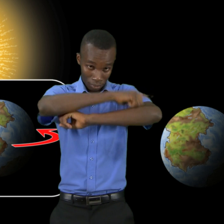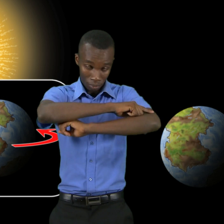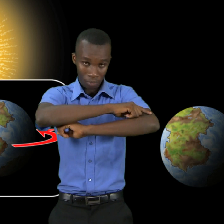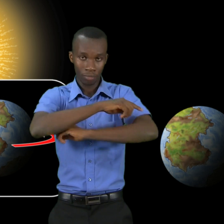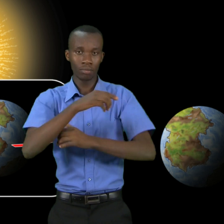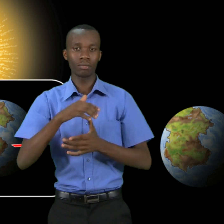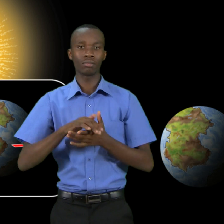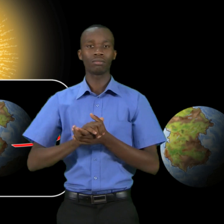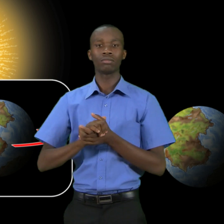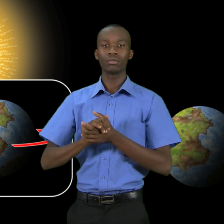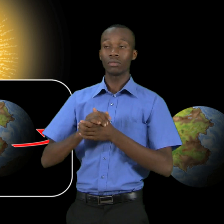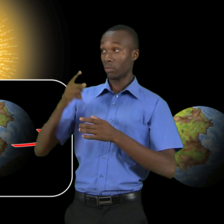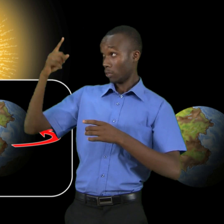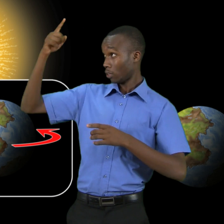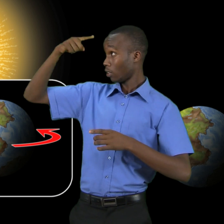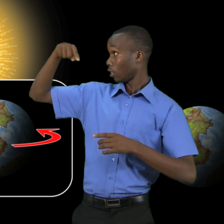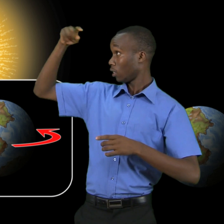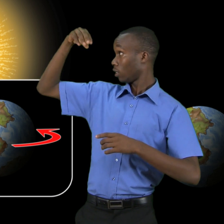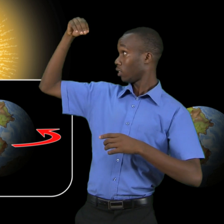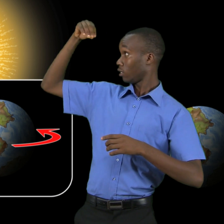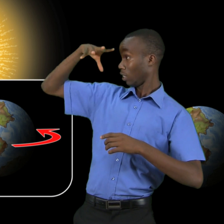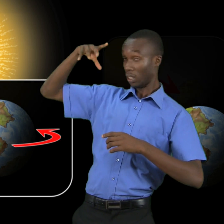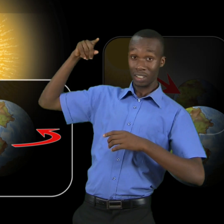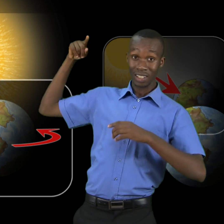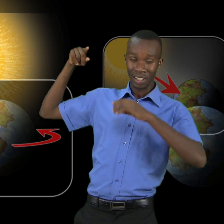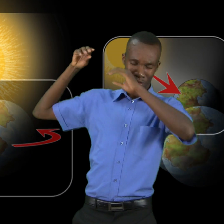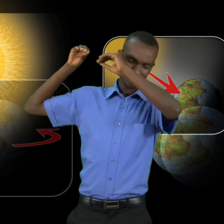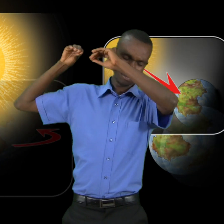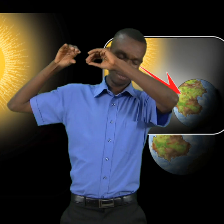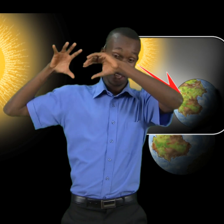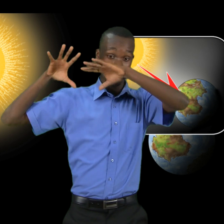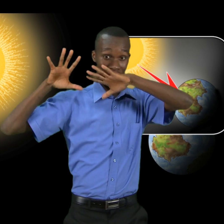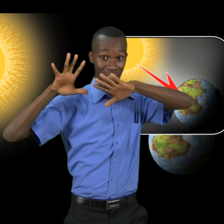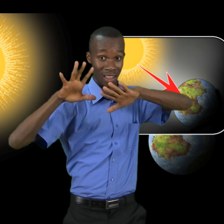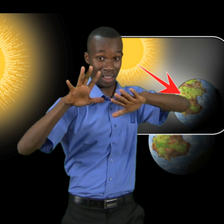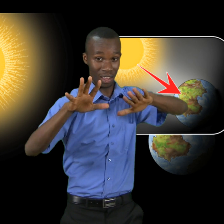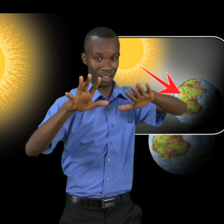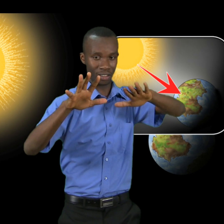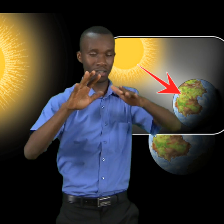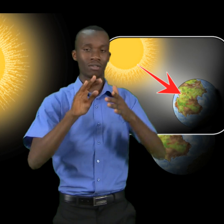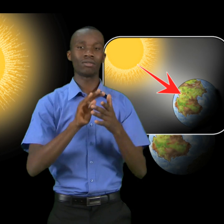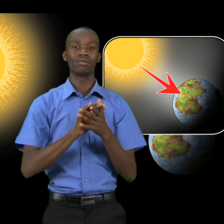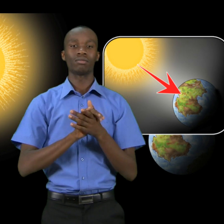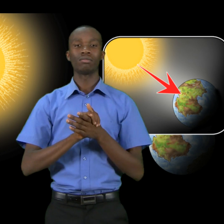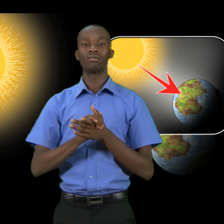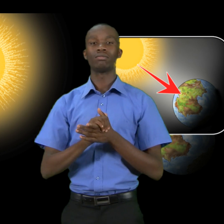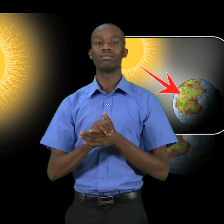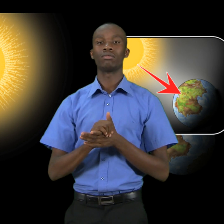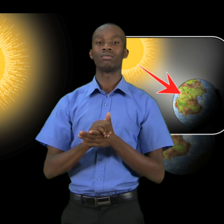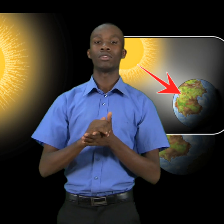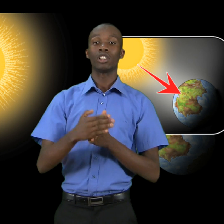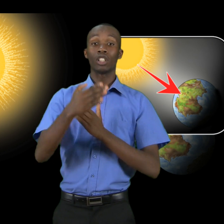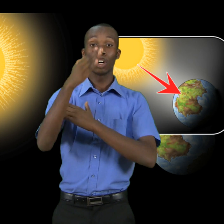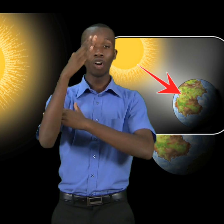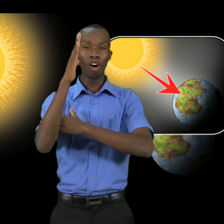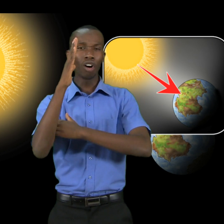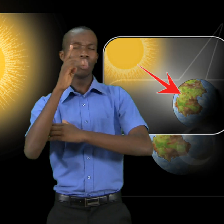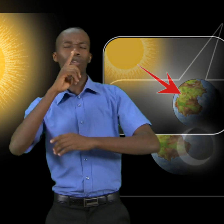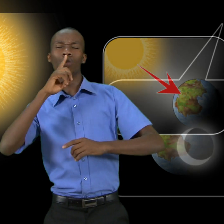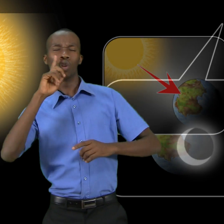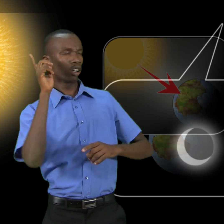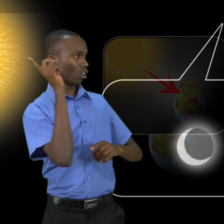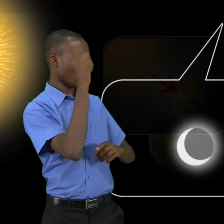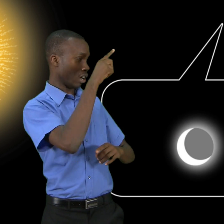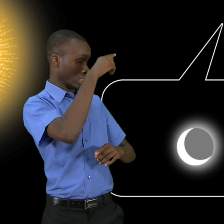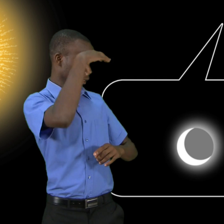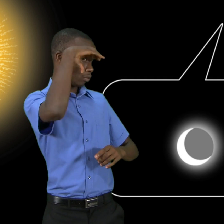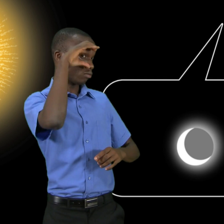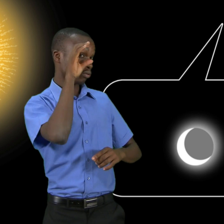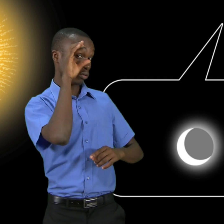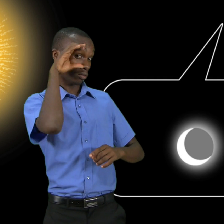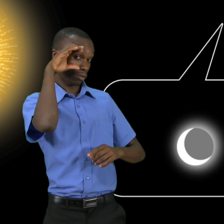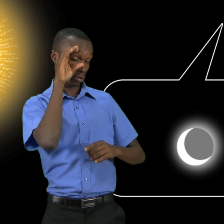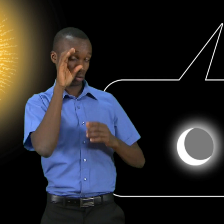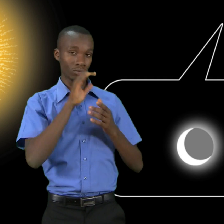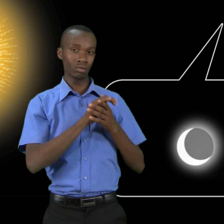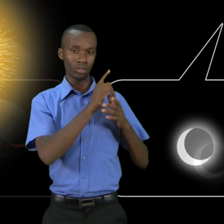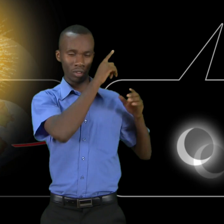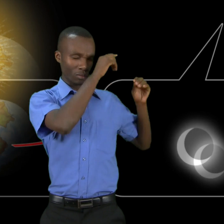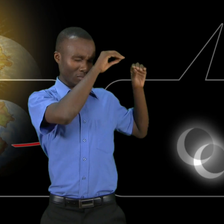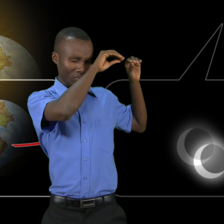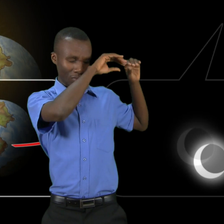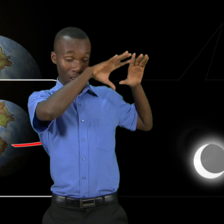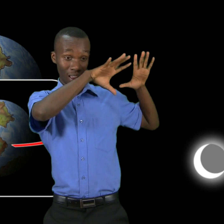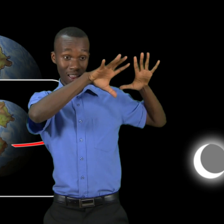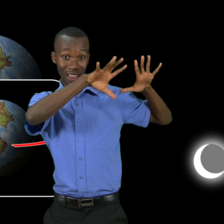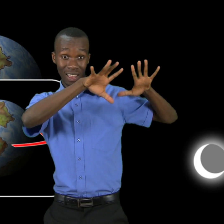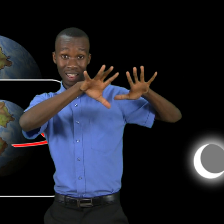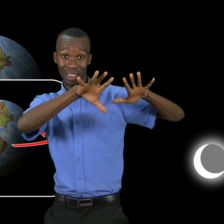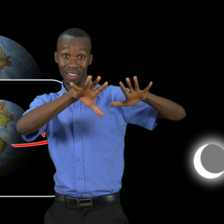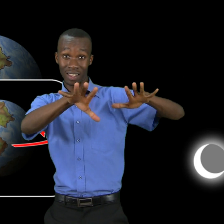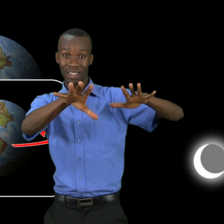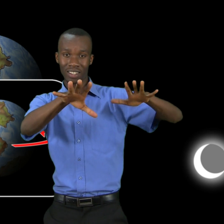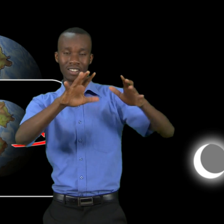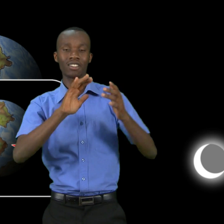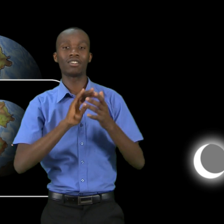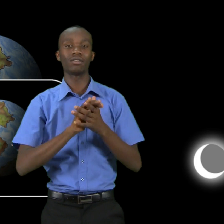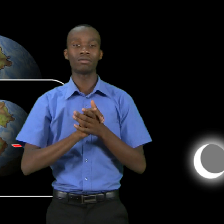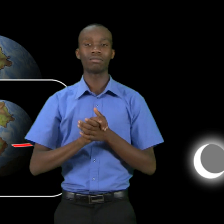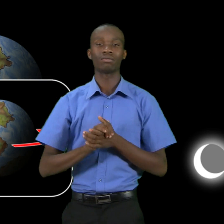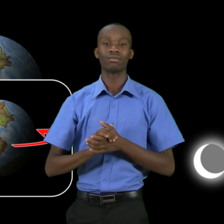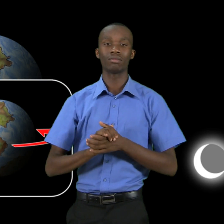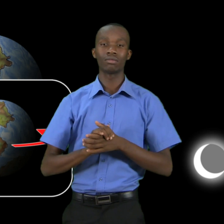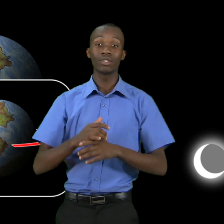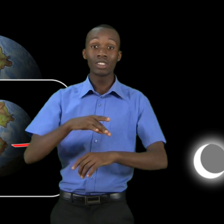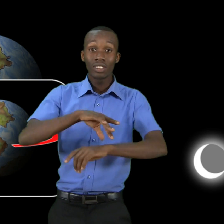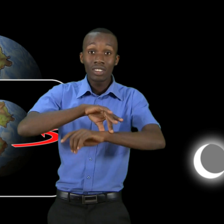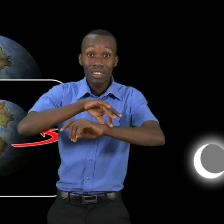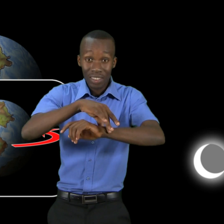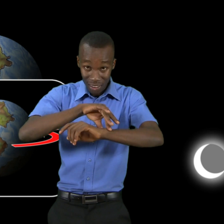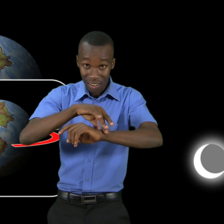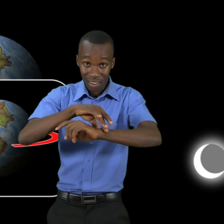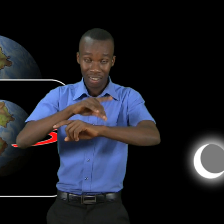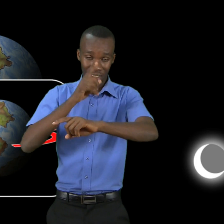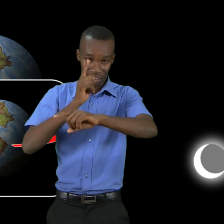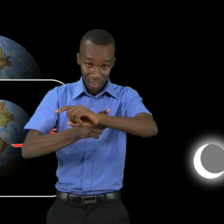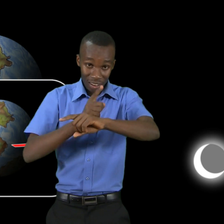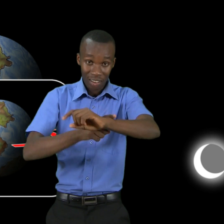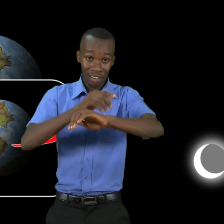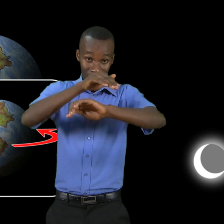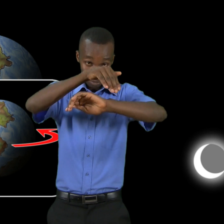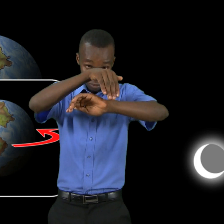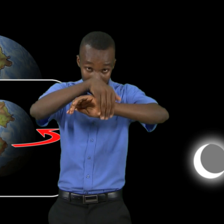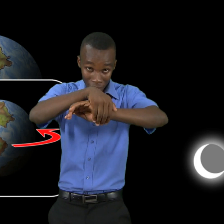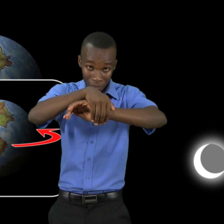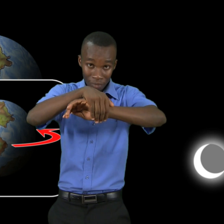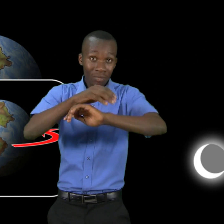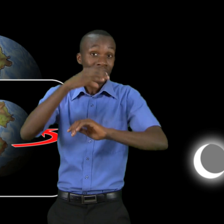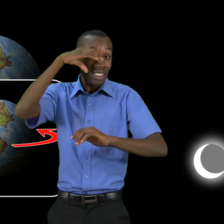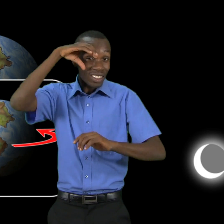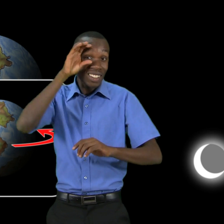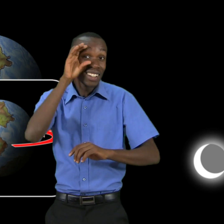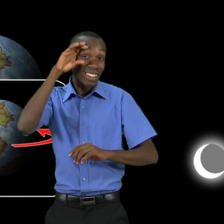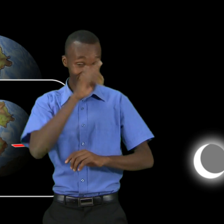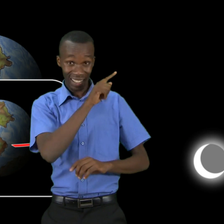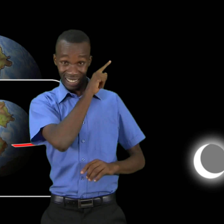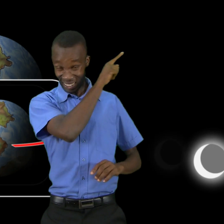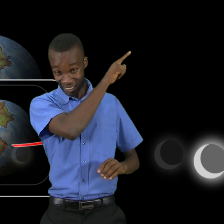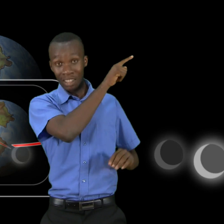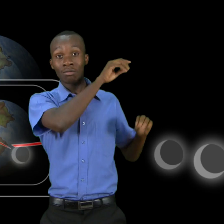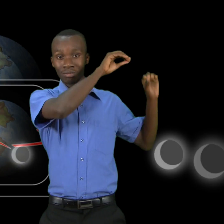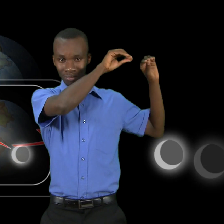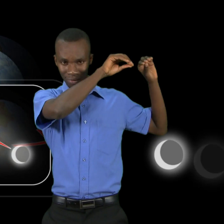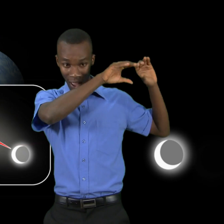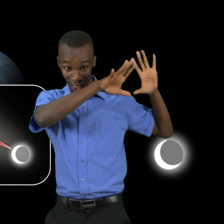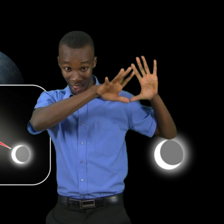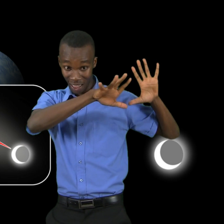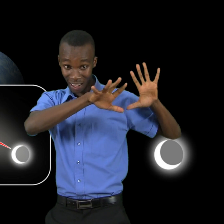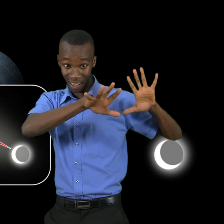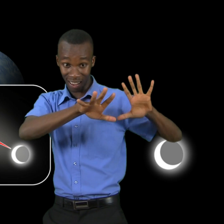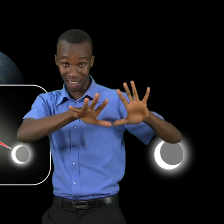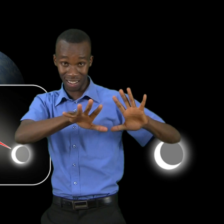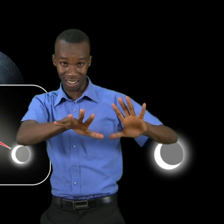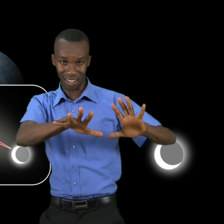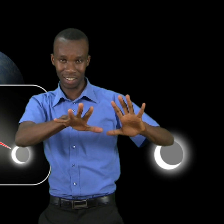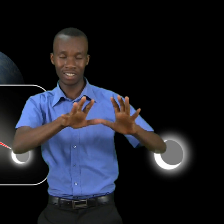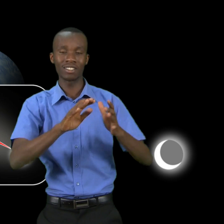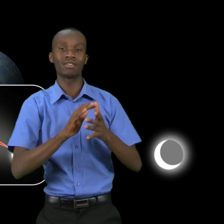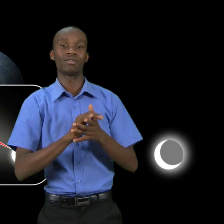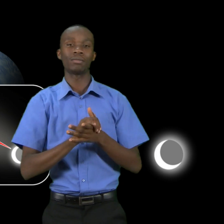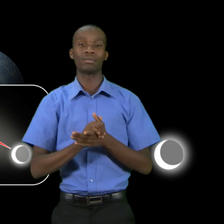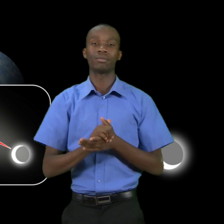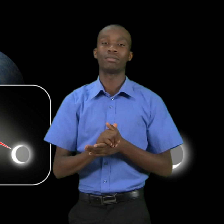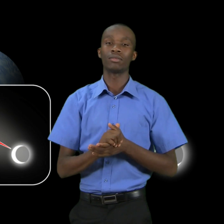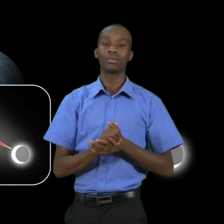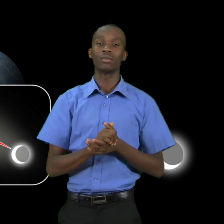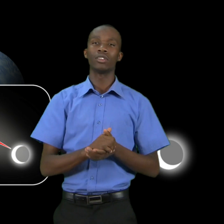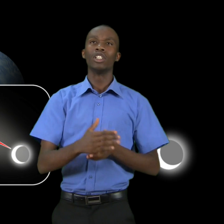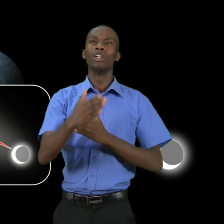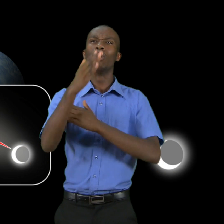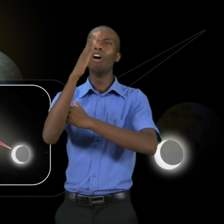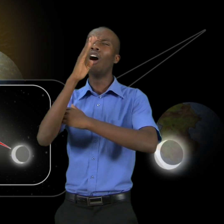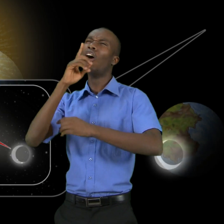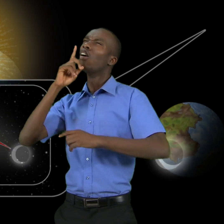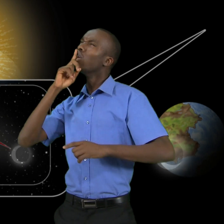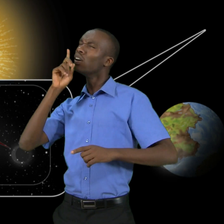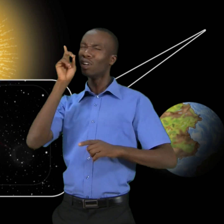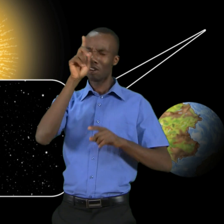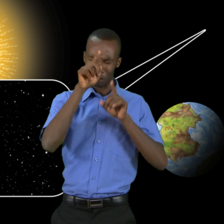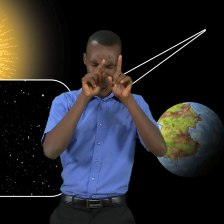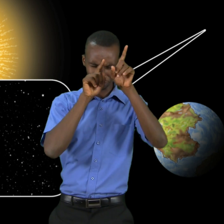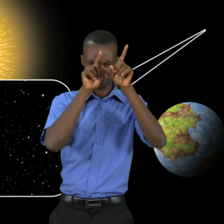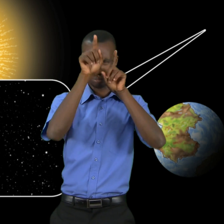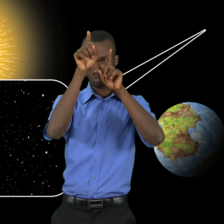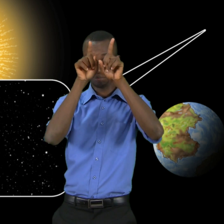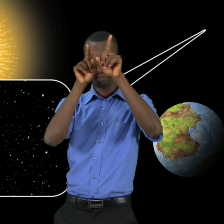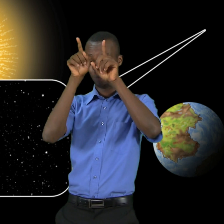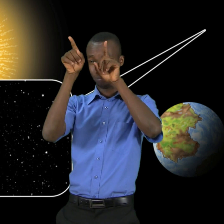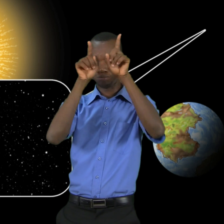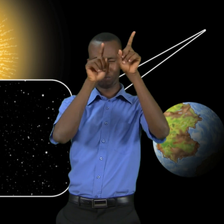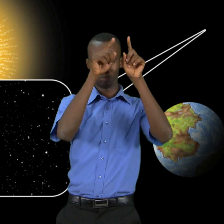And let them serve as lights in the expanse of the sky to shine upon the earth.” And it was so. God made two great lights: the greater light to rule the day and the lesser light to rule the night.